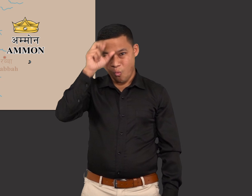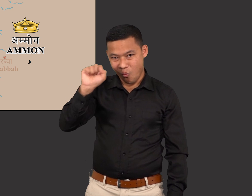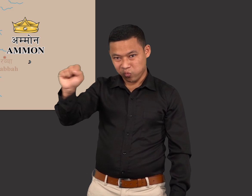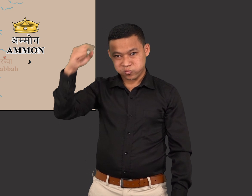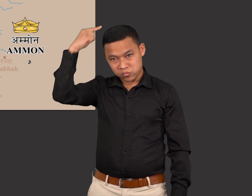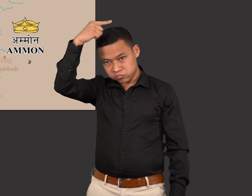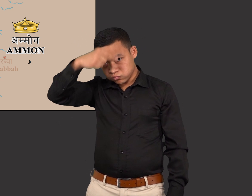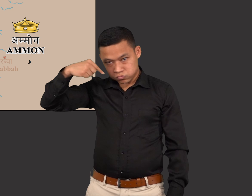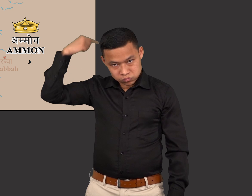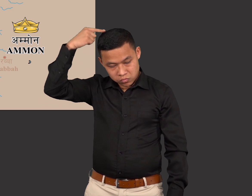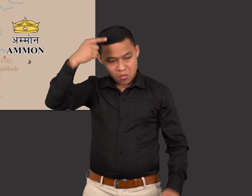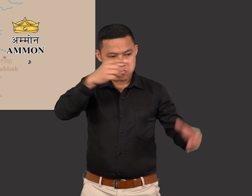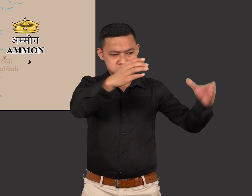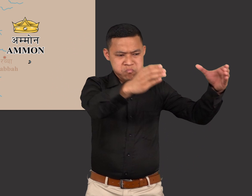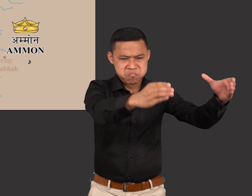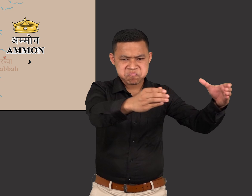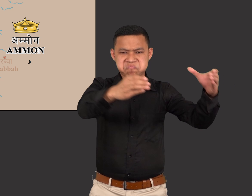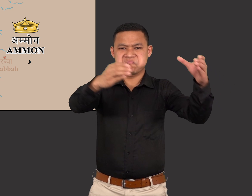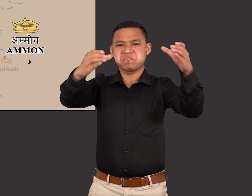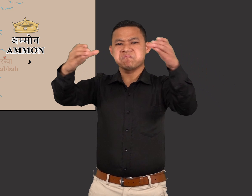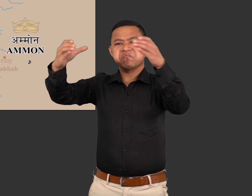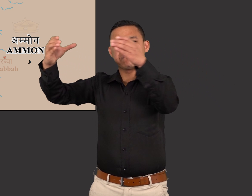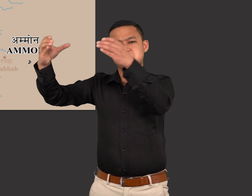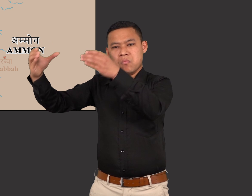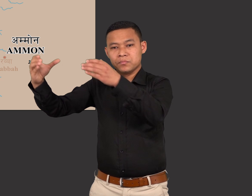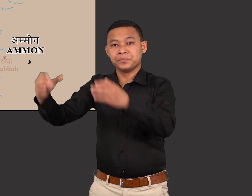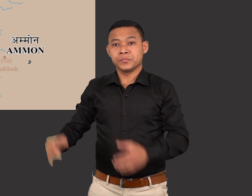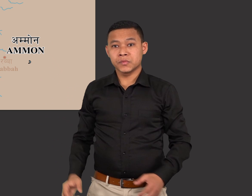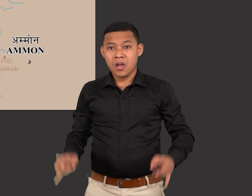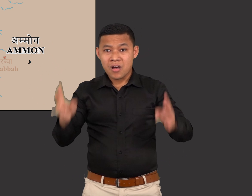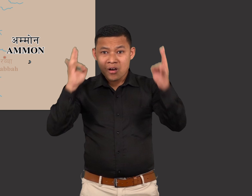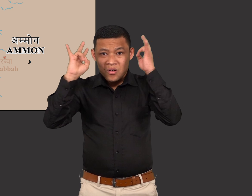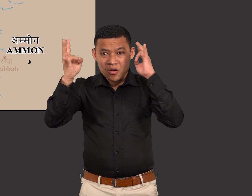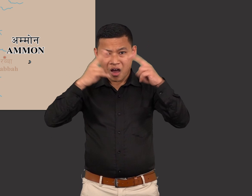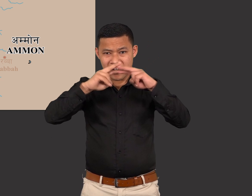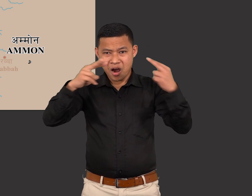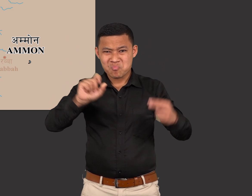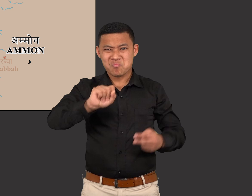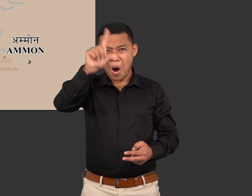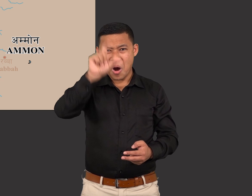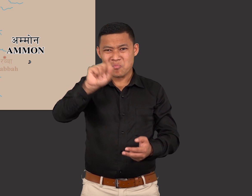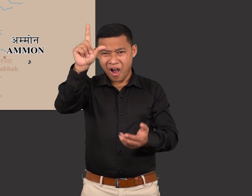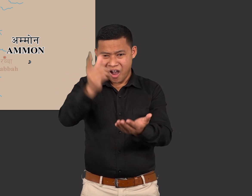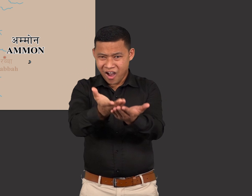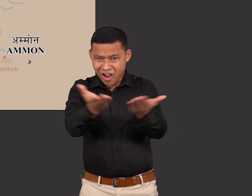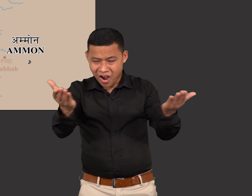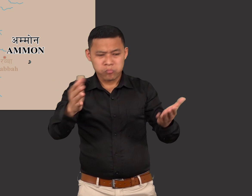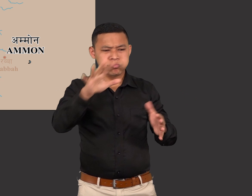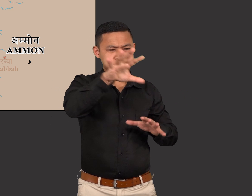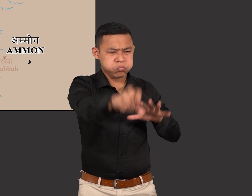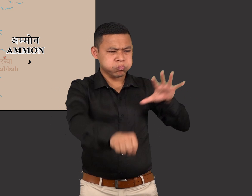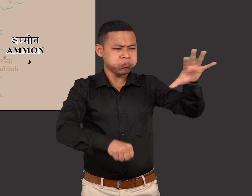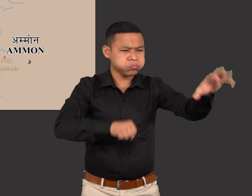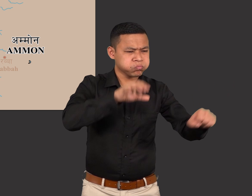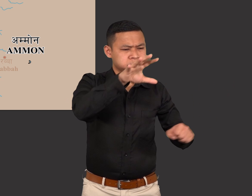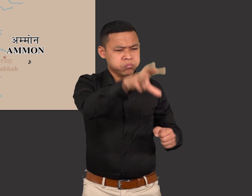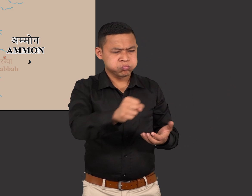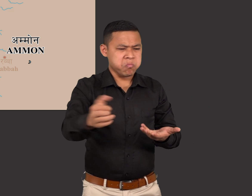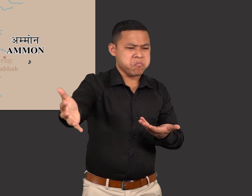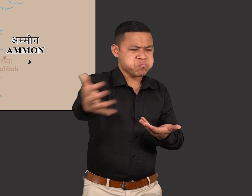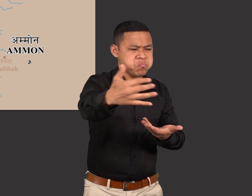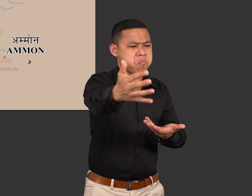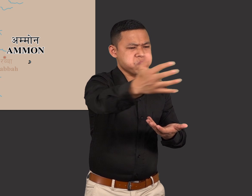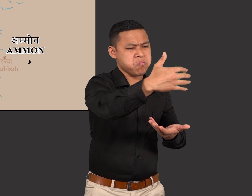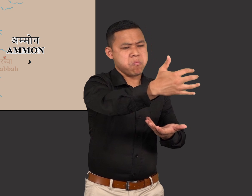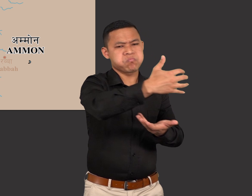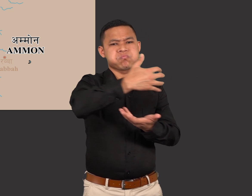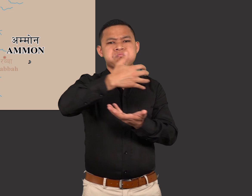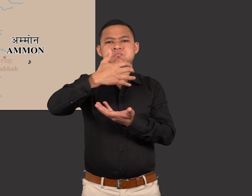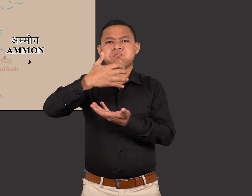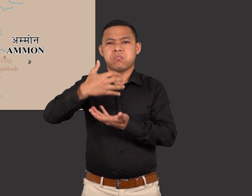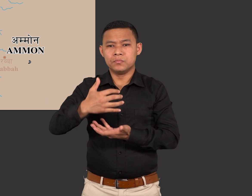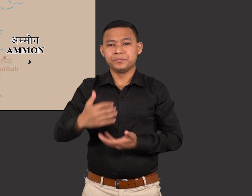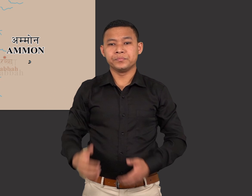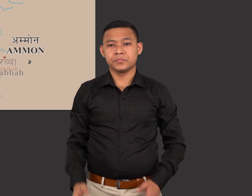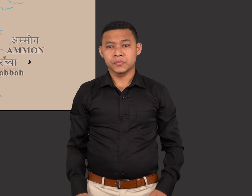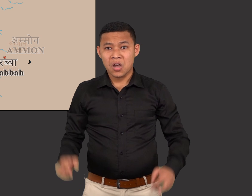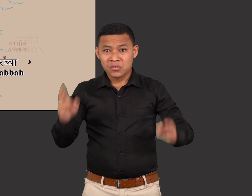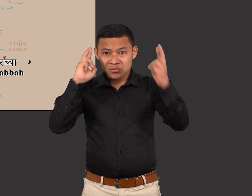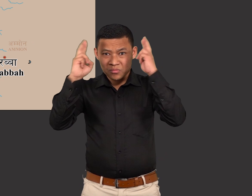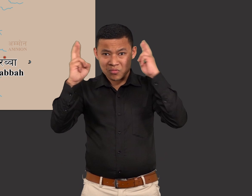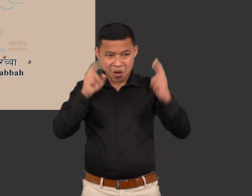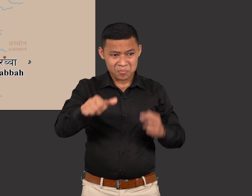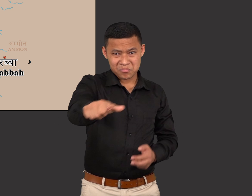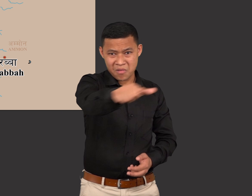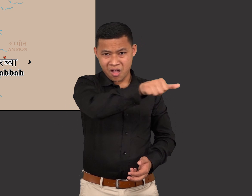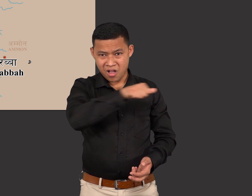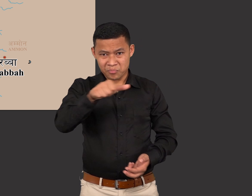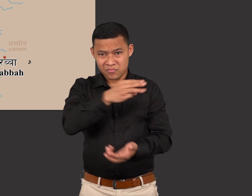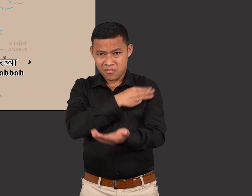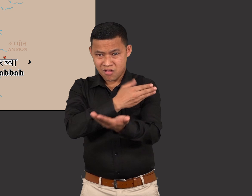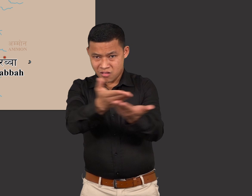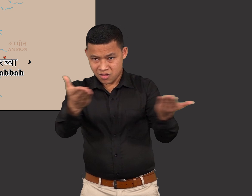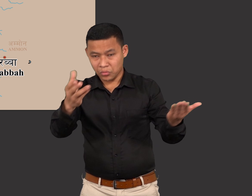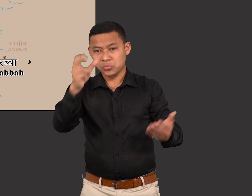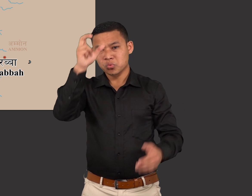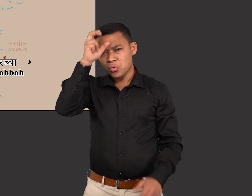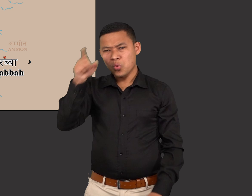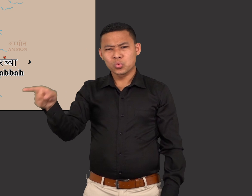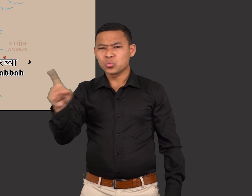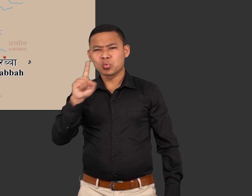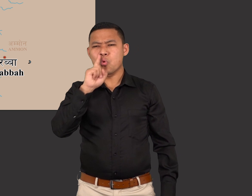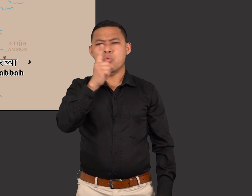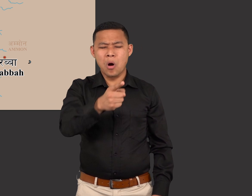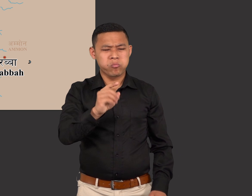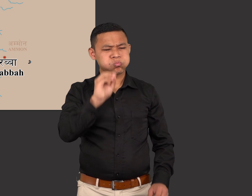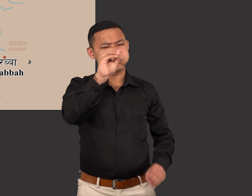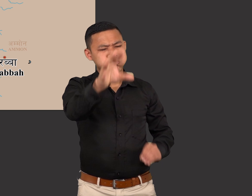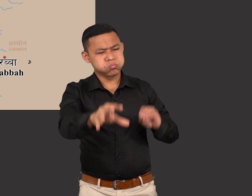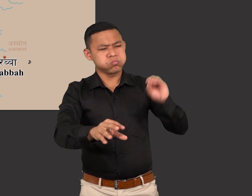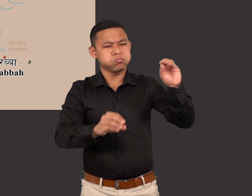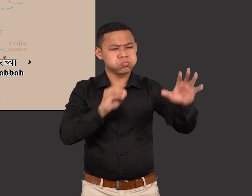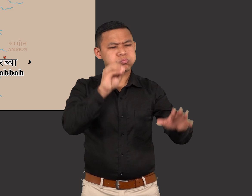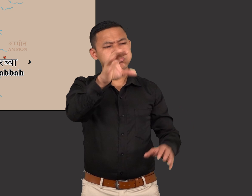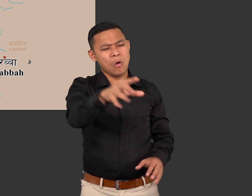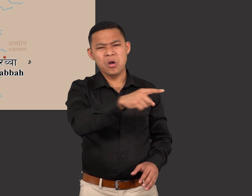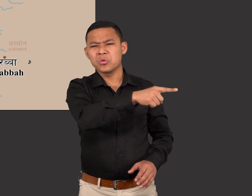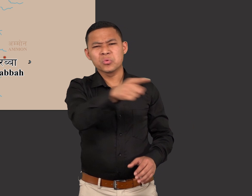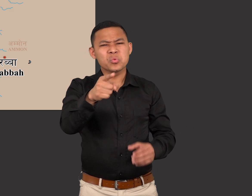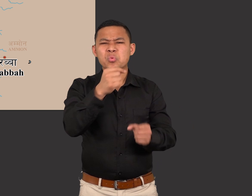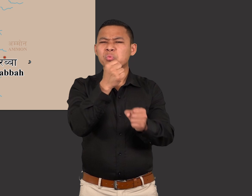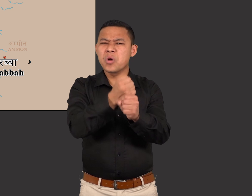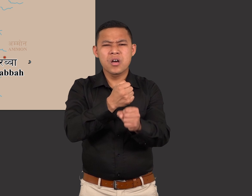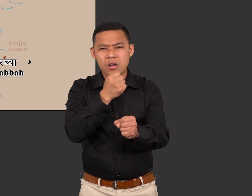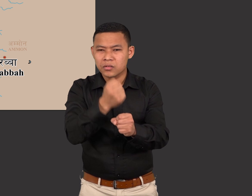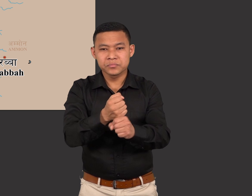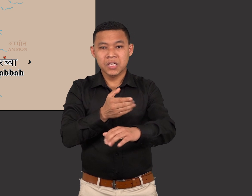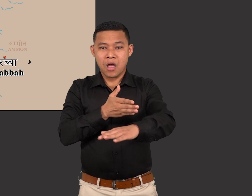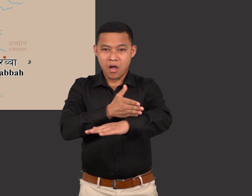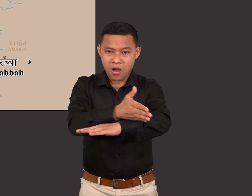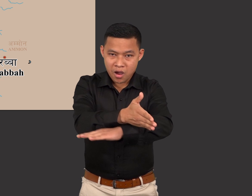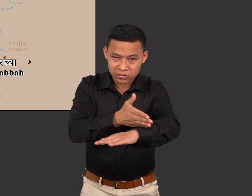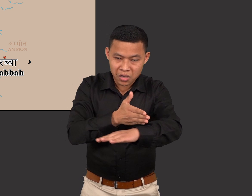It weighed a talent of gold and was set with precious stones, and it was placed on David’s head.